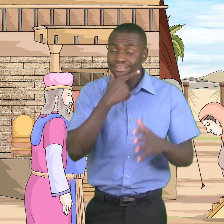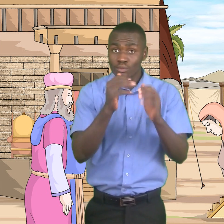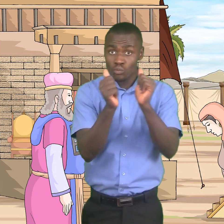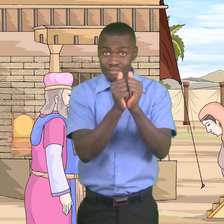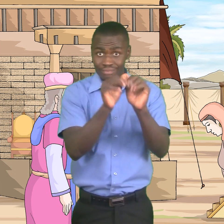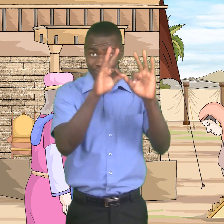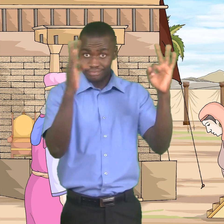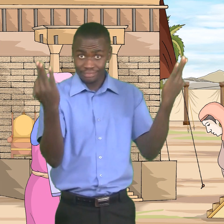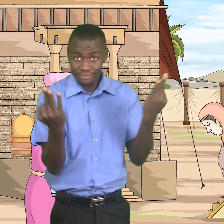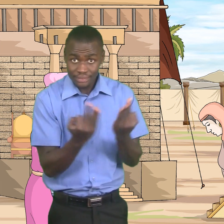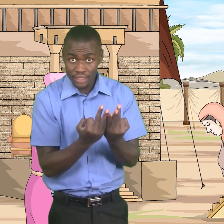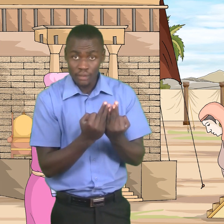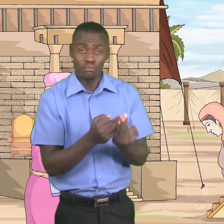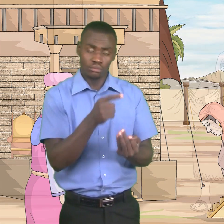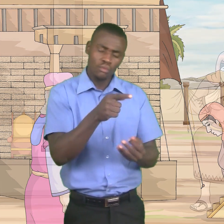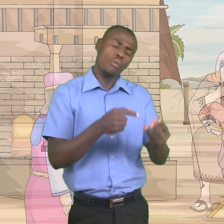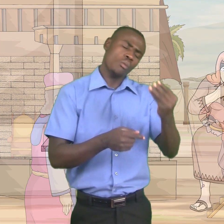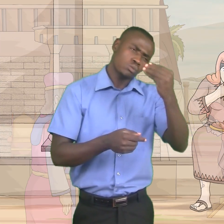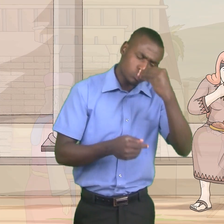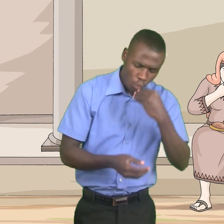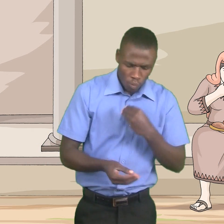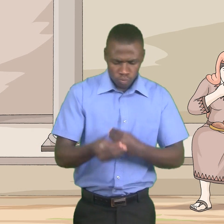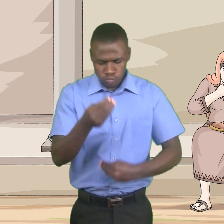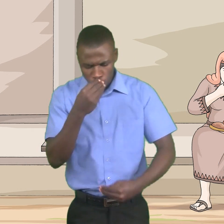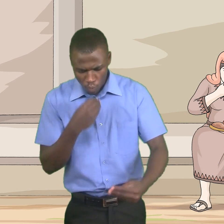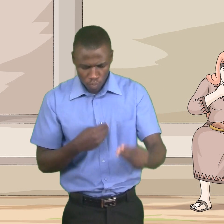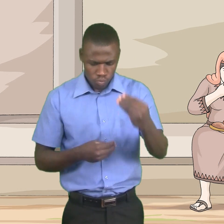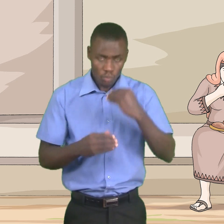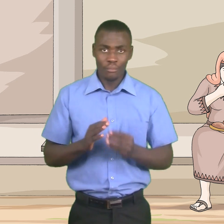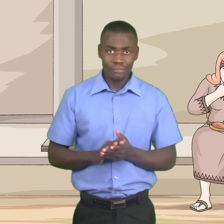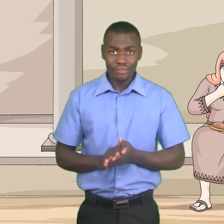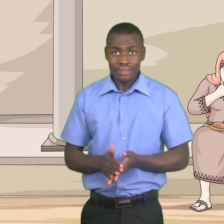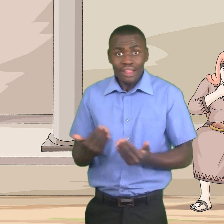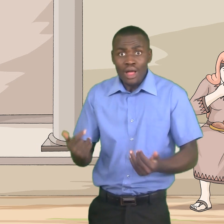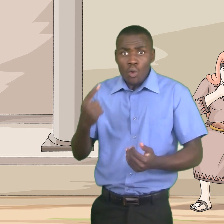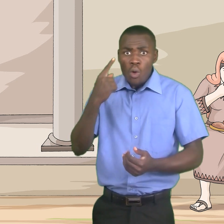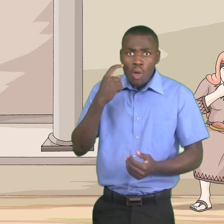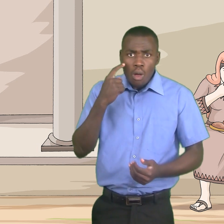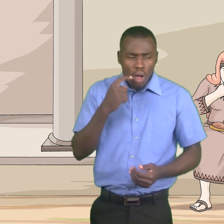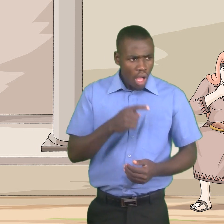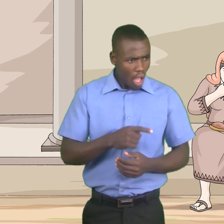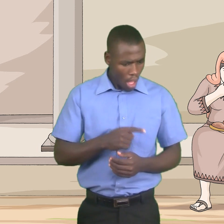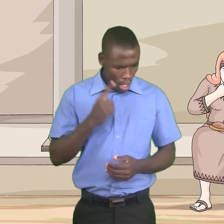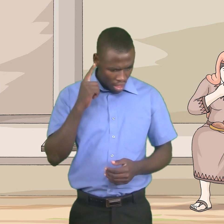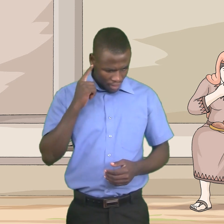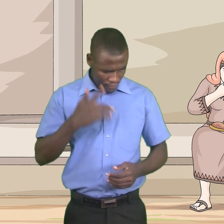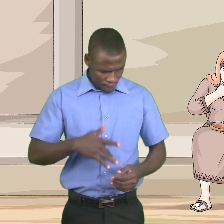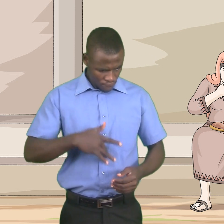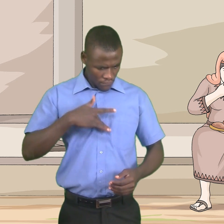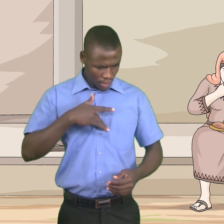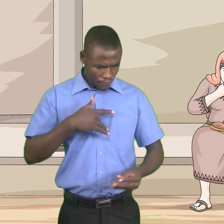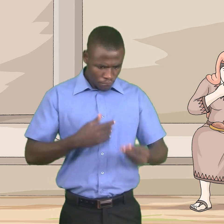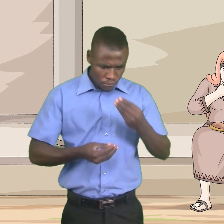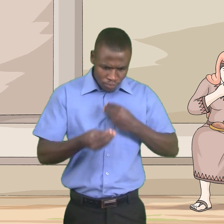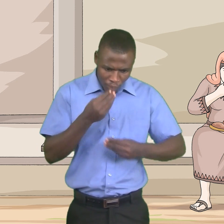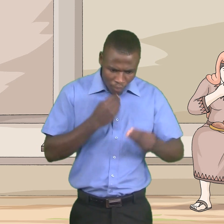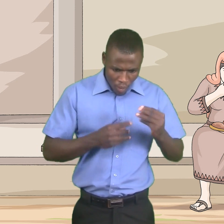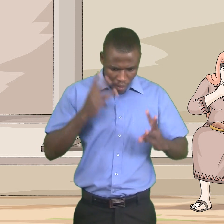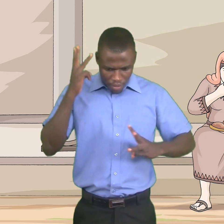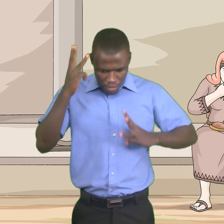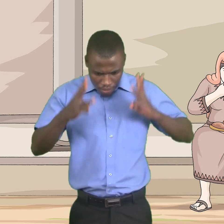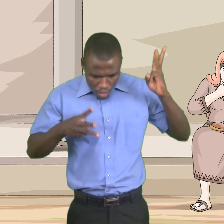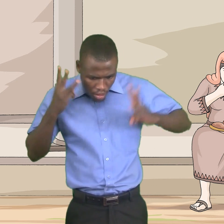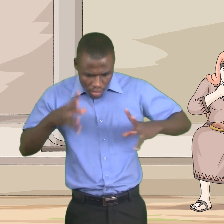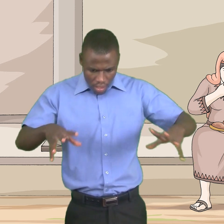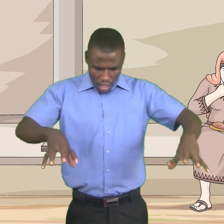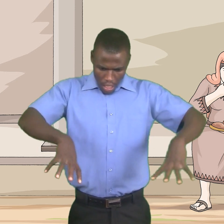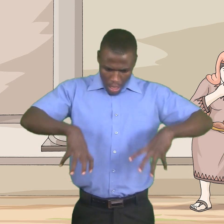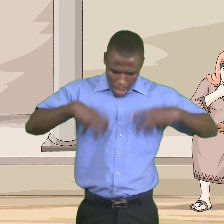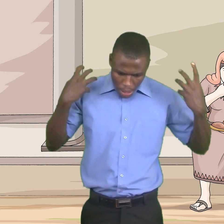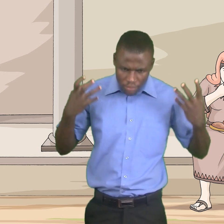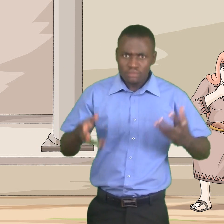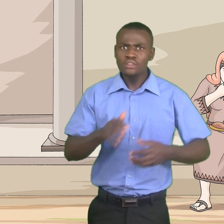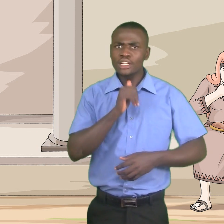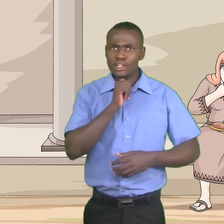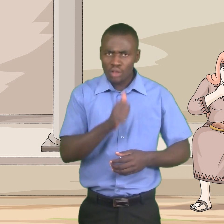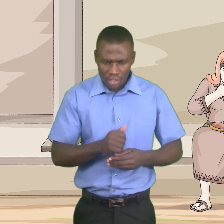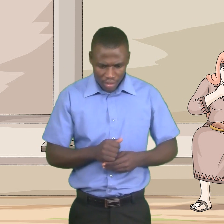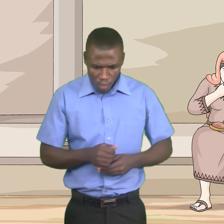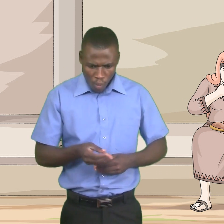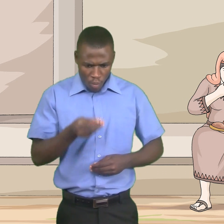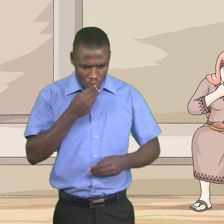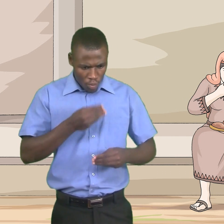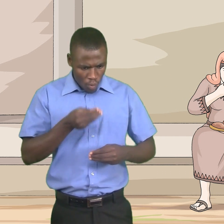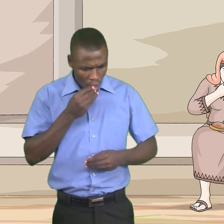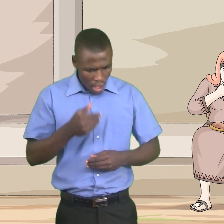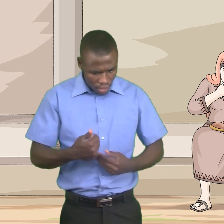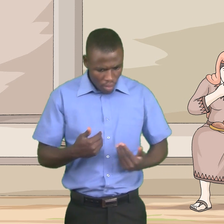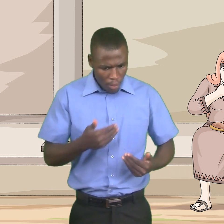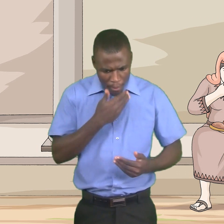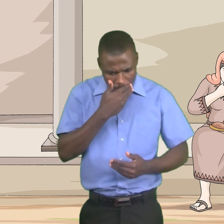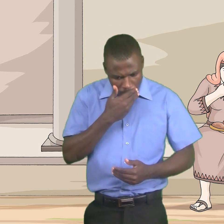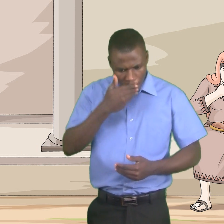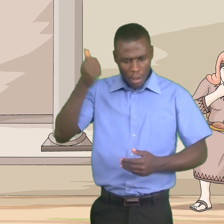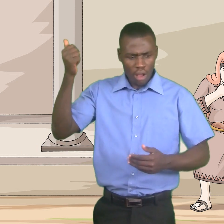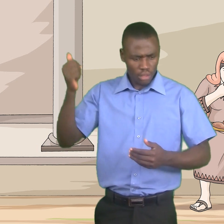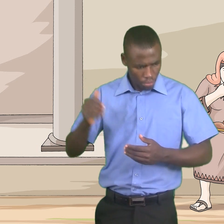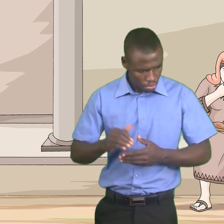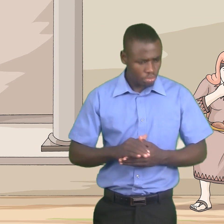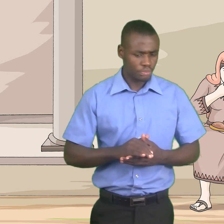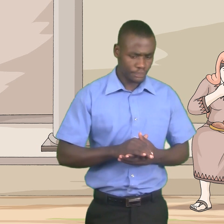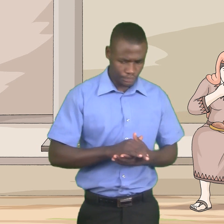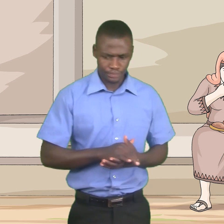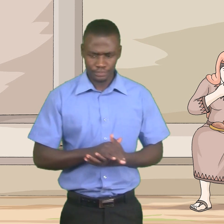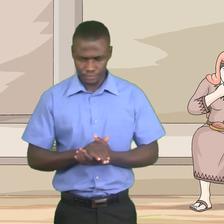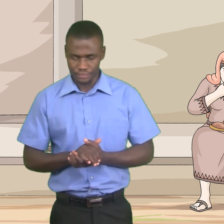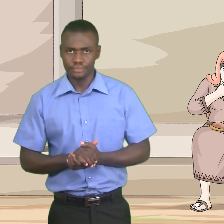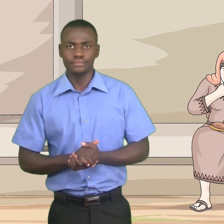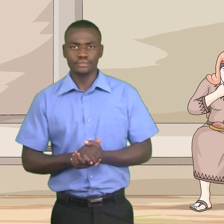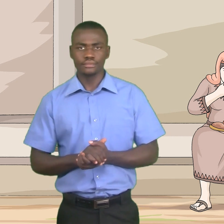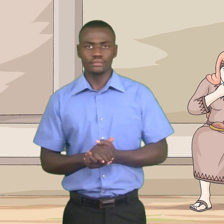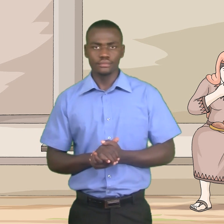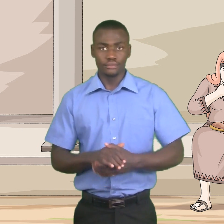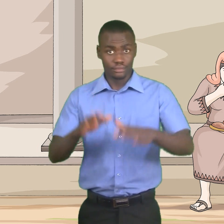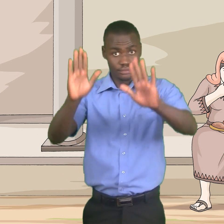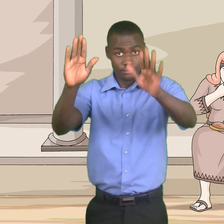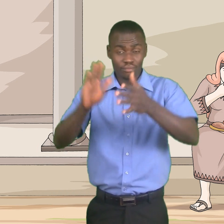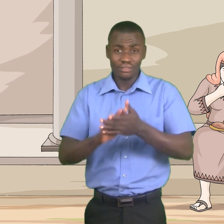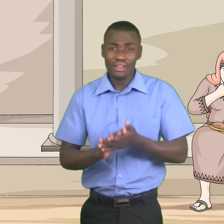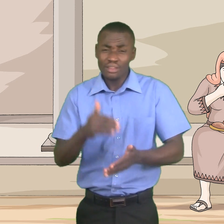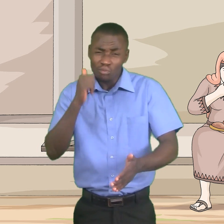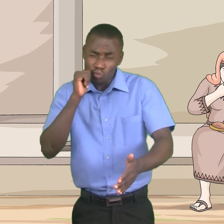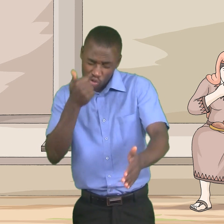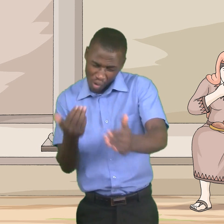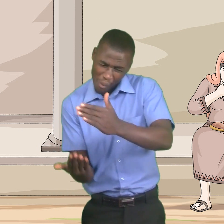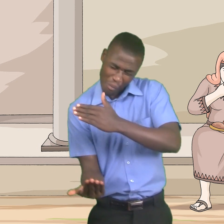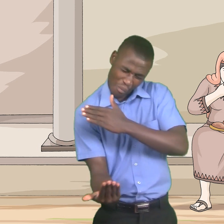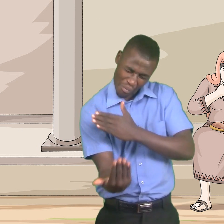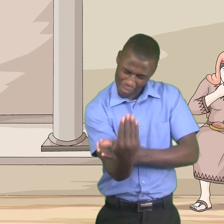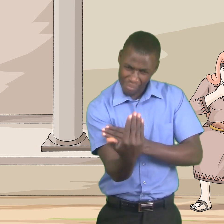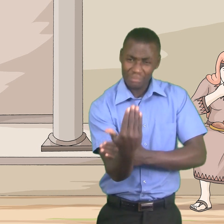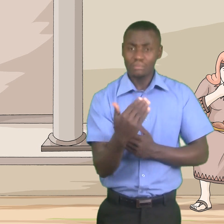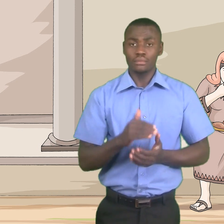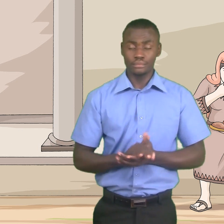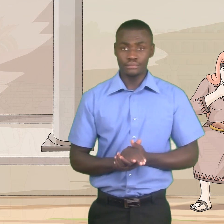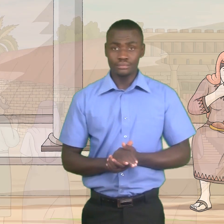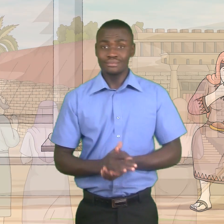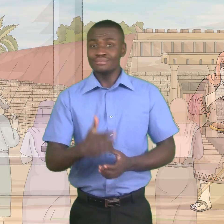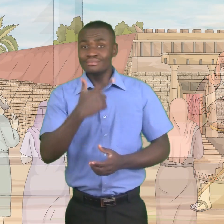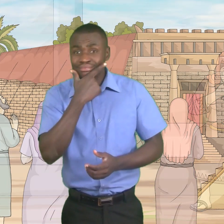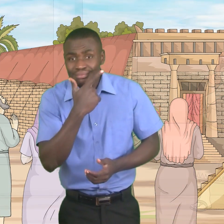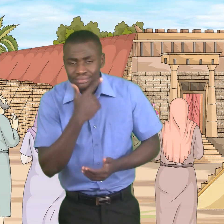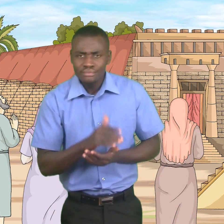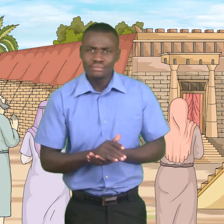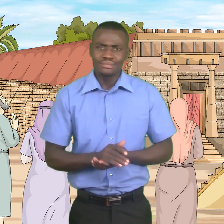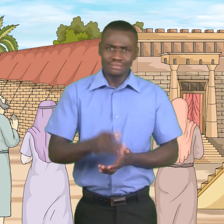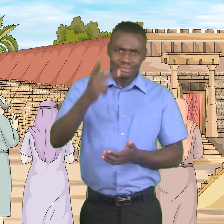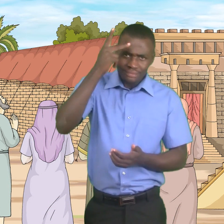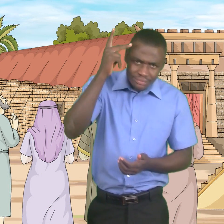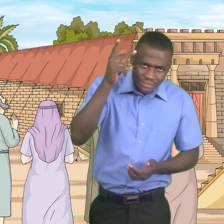Then she went on her way, and she began eating again, and her face was no longer downcast.